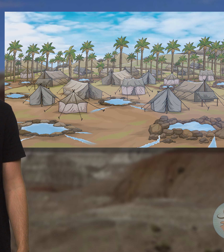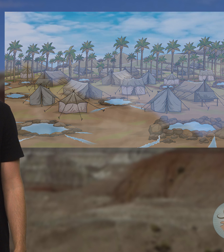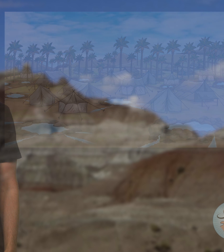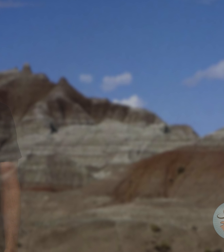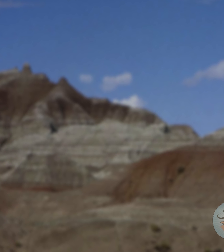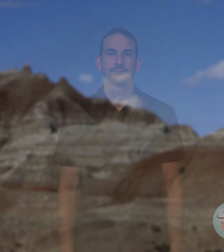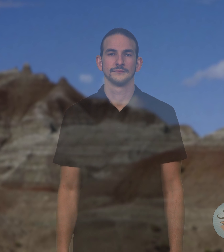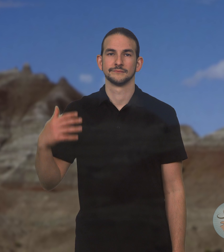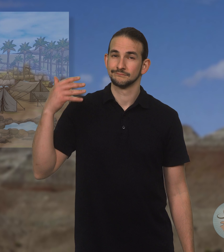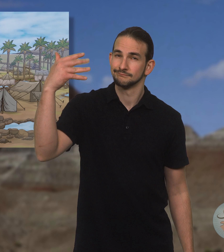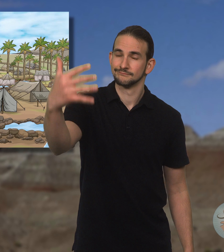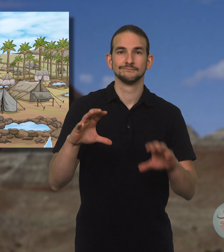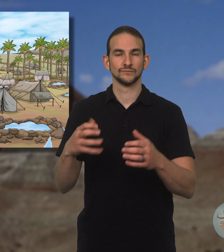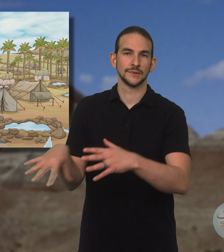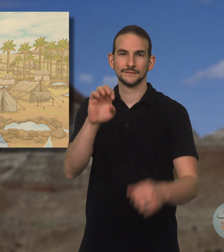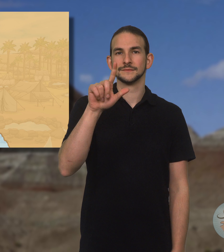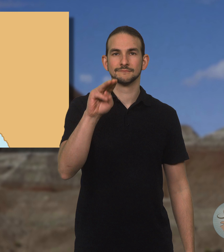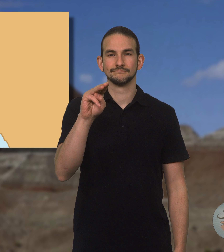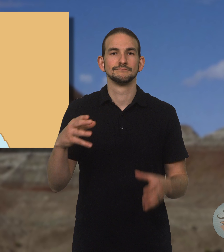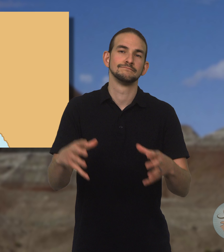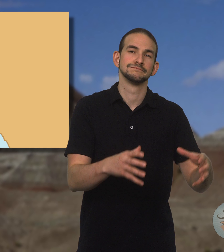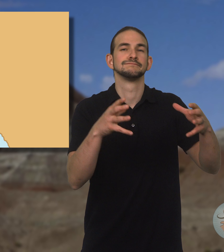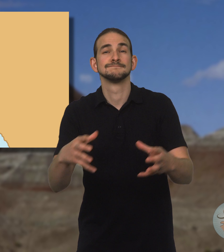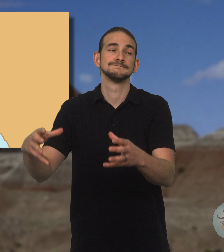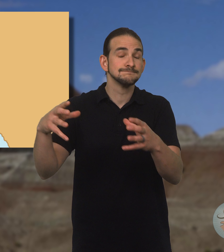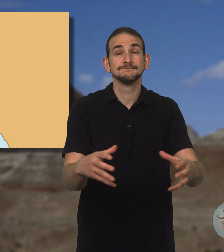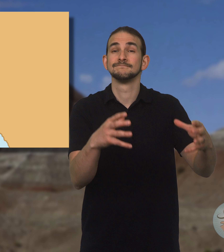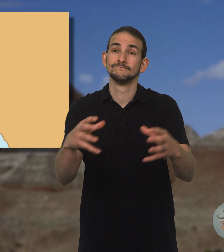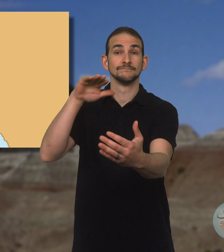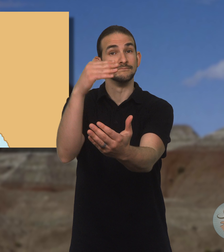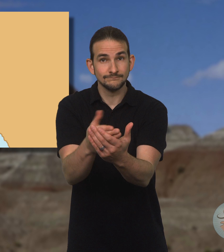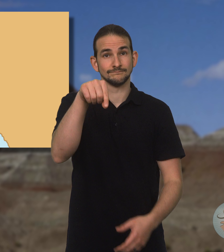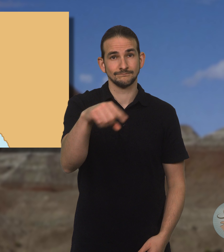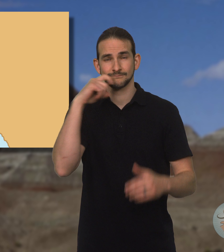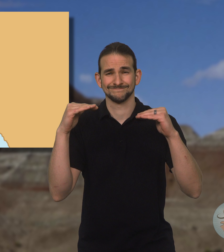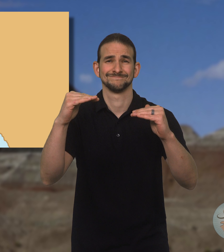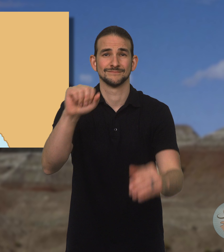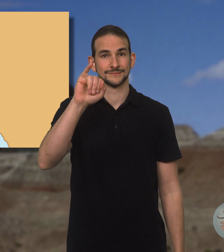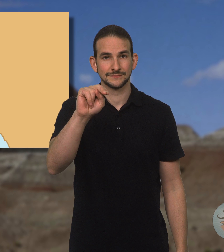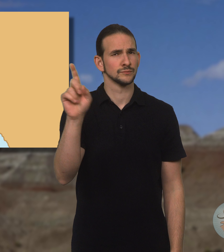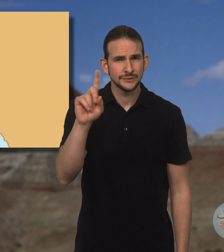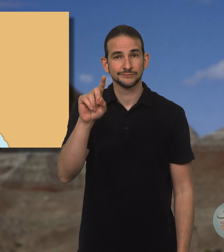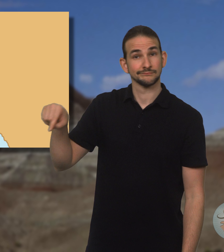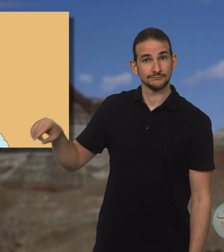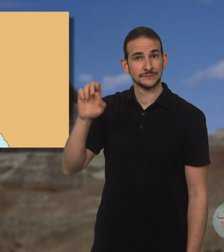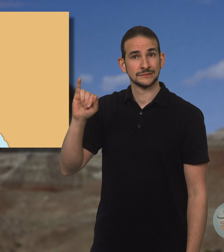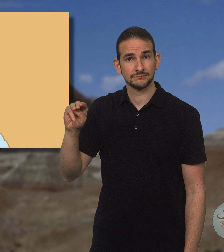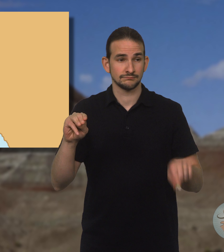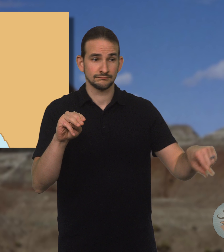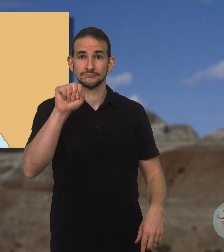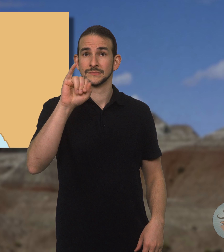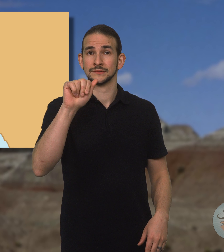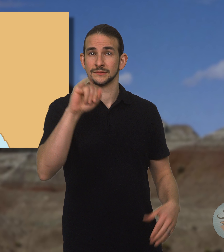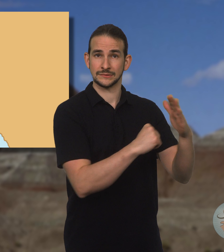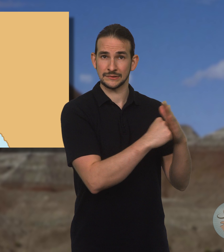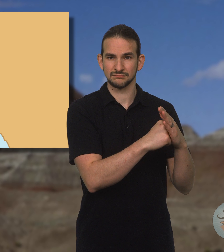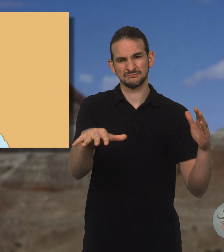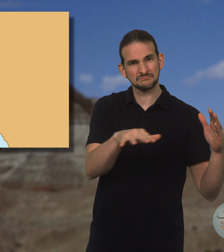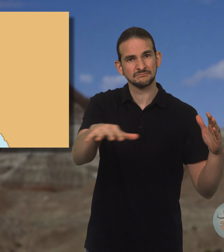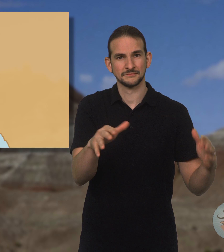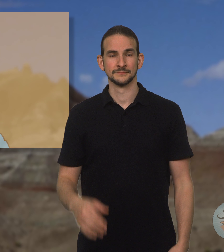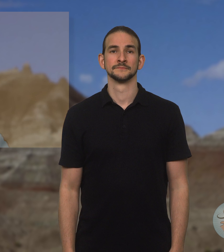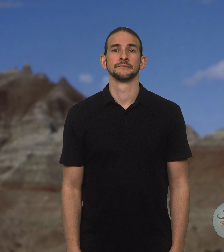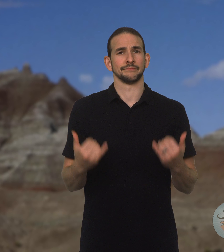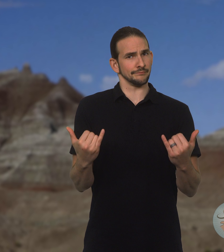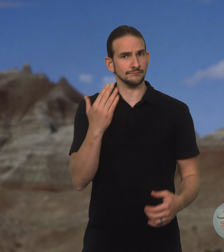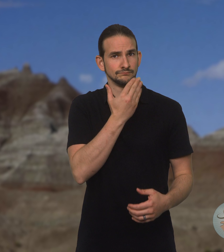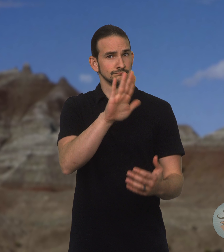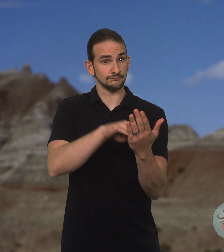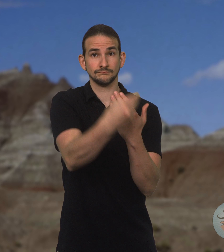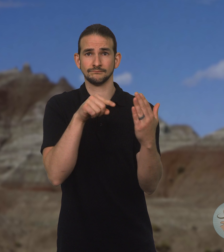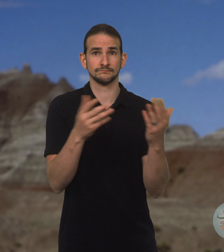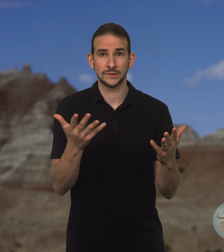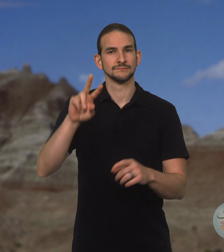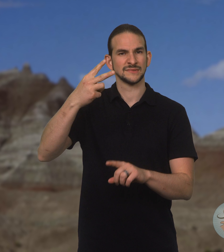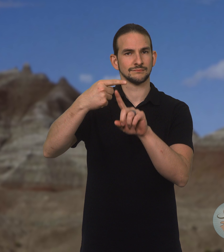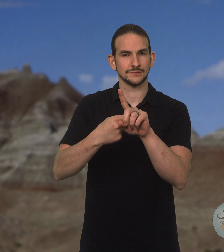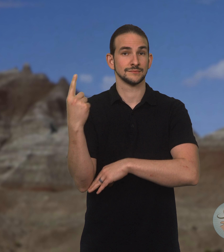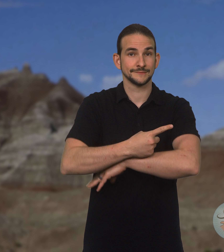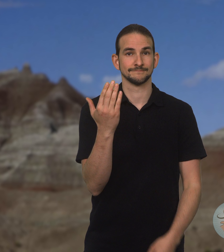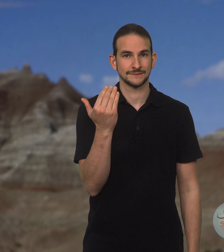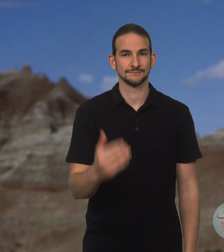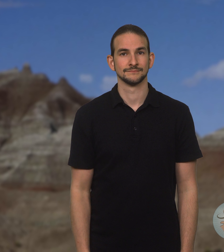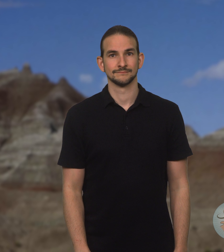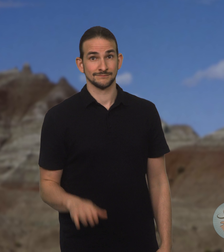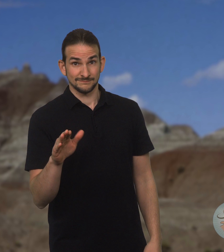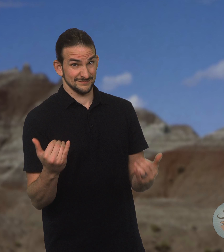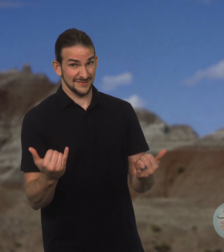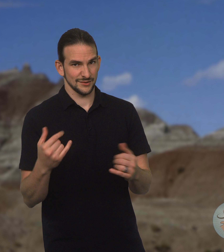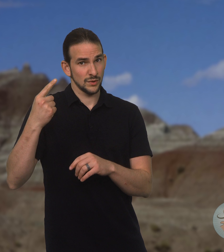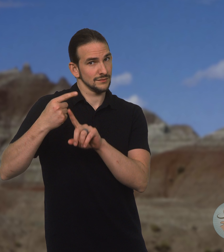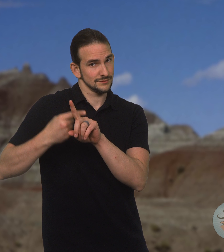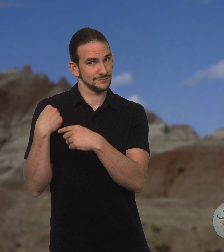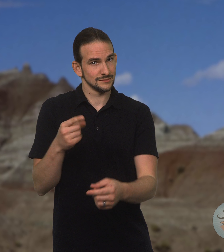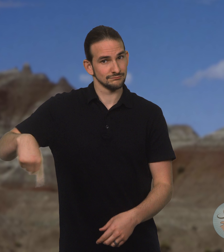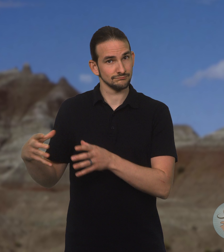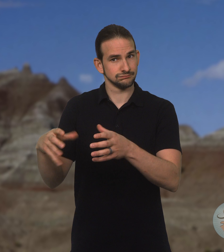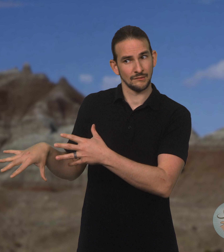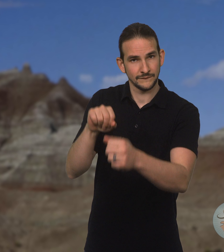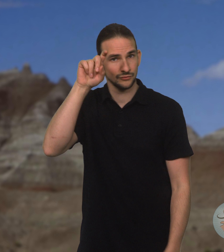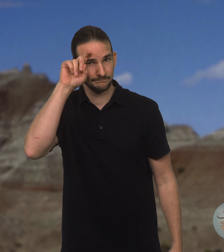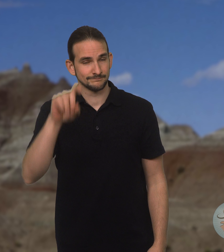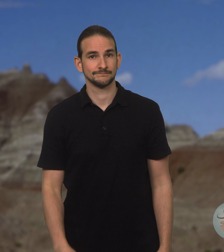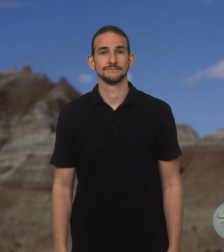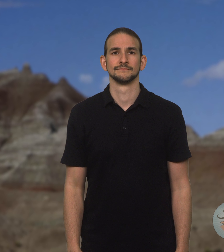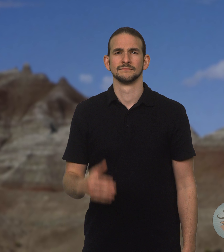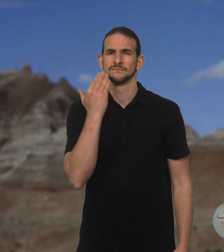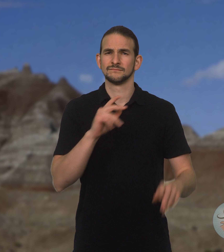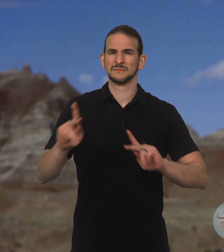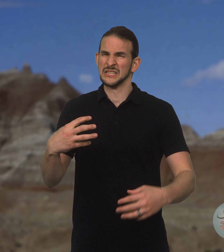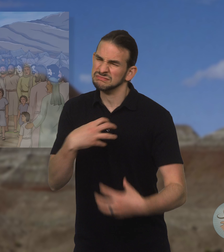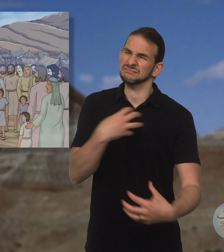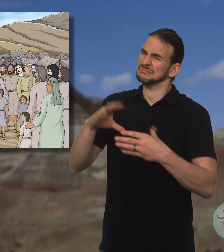On the fifteenth day of the second month after they had left the land of Egypt, the whole congregation of Israel set out from Elim and came to the Desert of Sin, which is between Elim and Sinai.